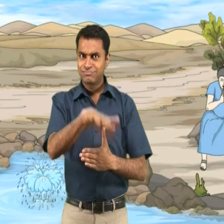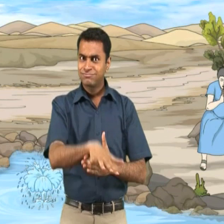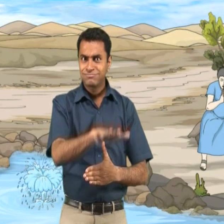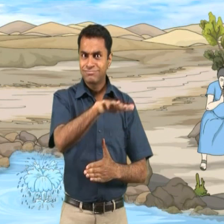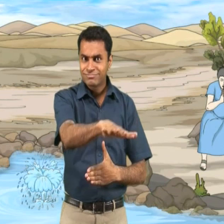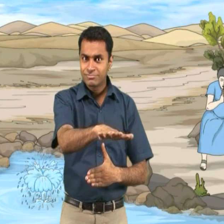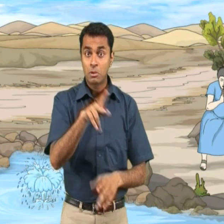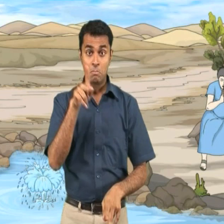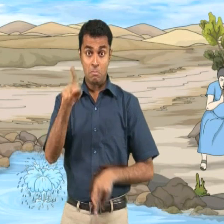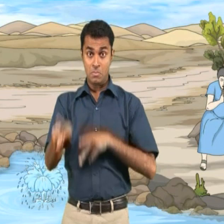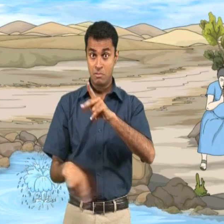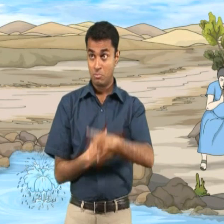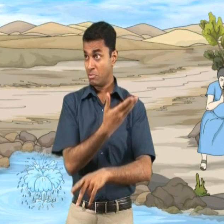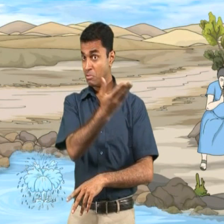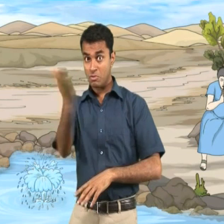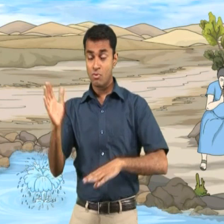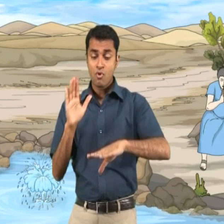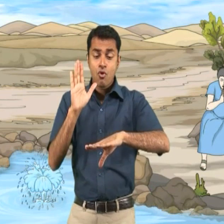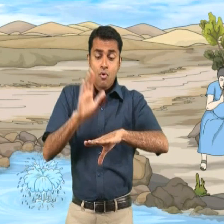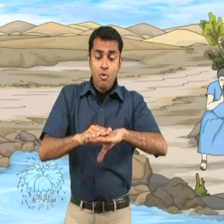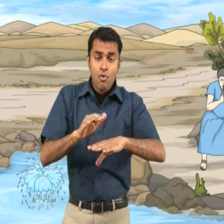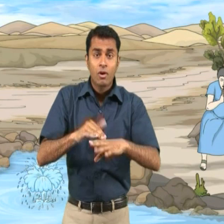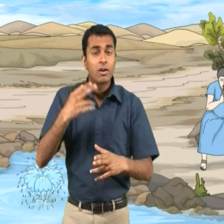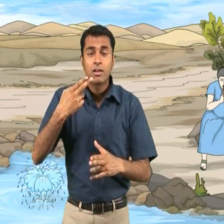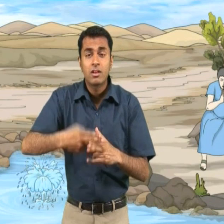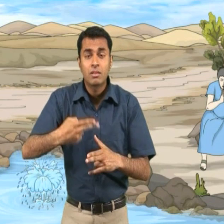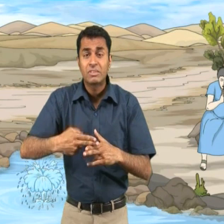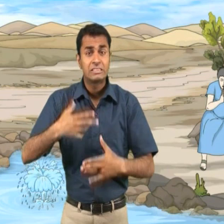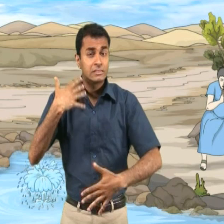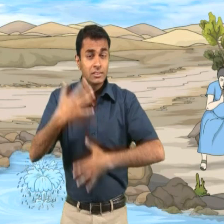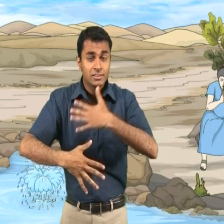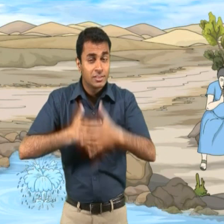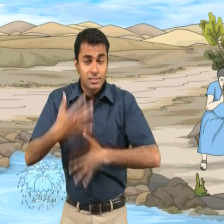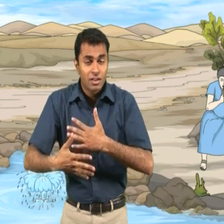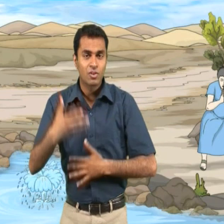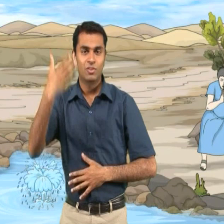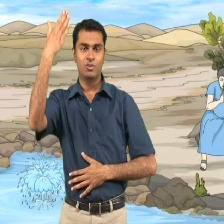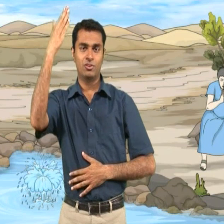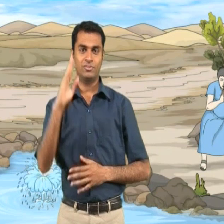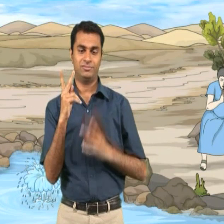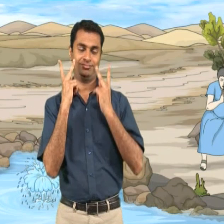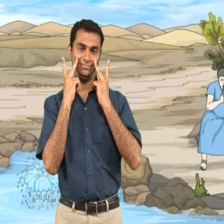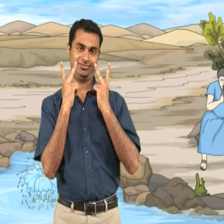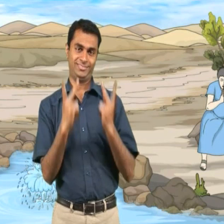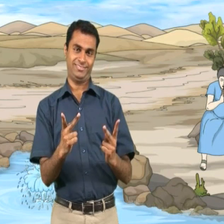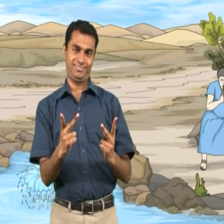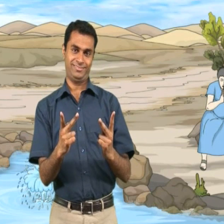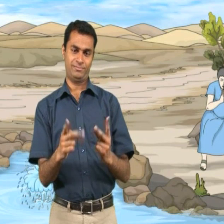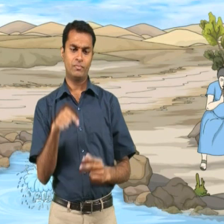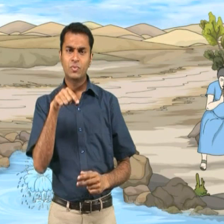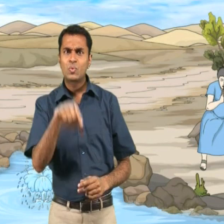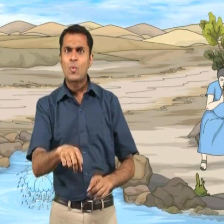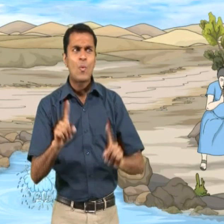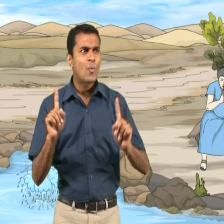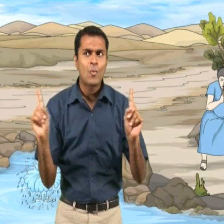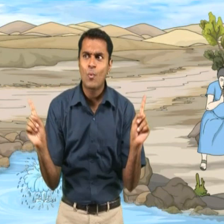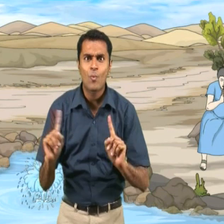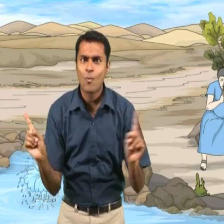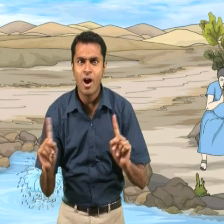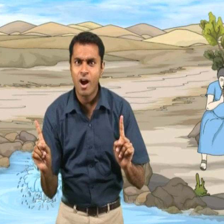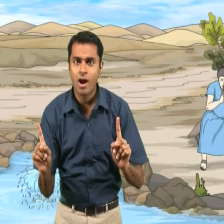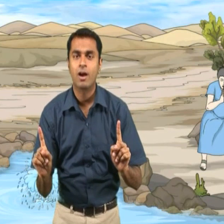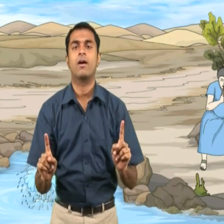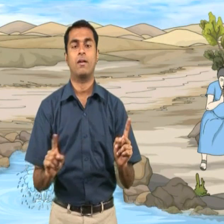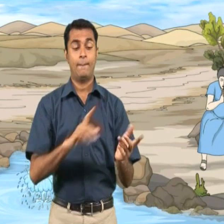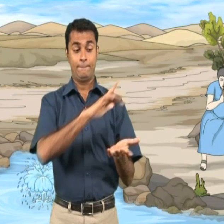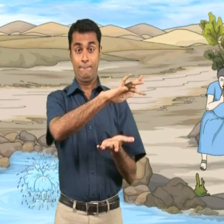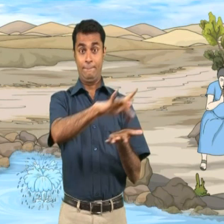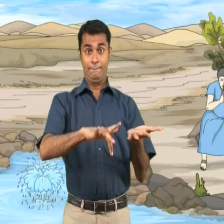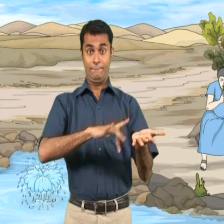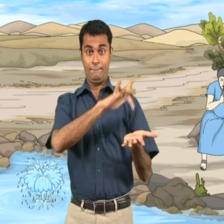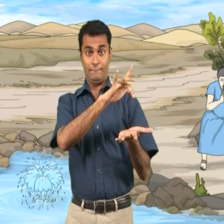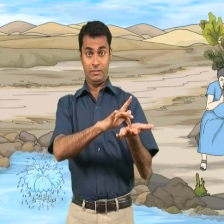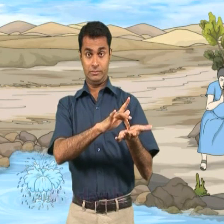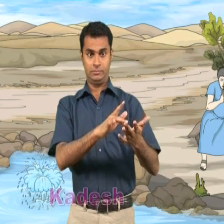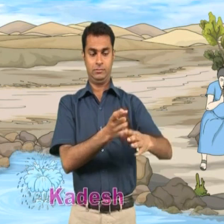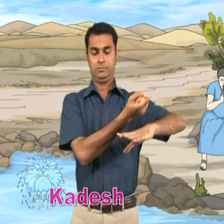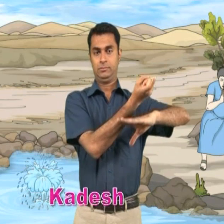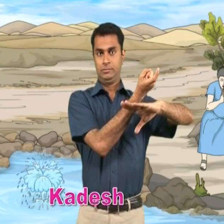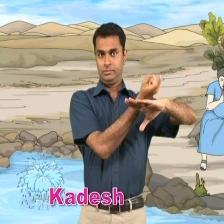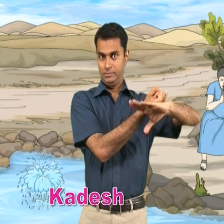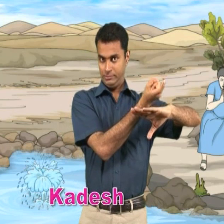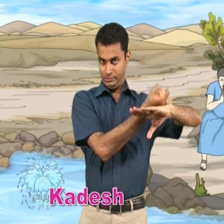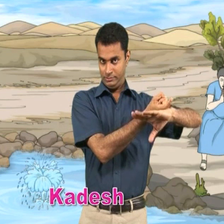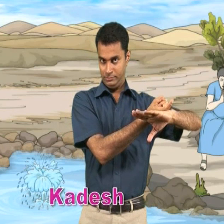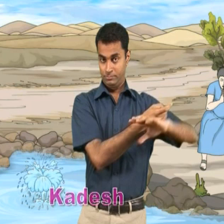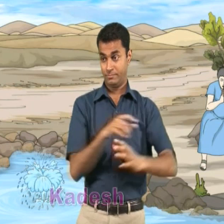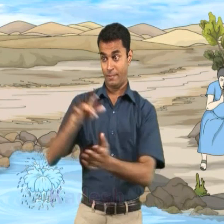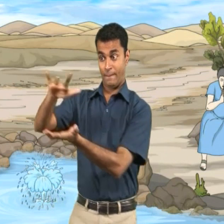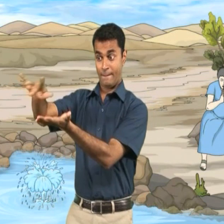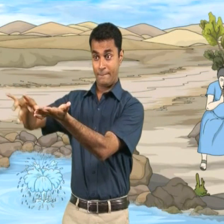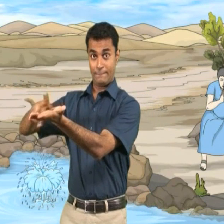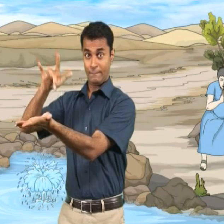Therefore the well was called Beer-lahai-roi.